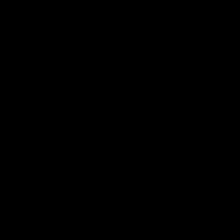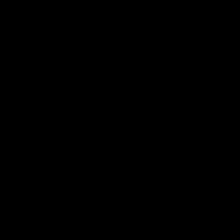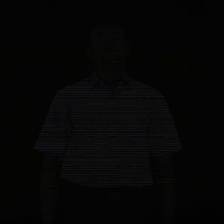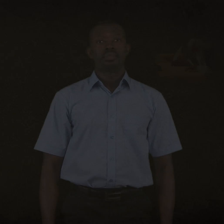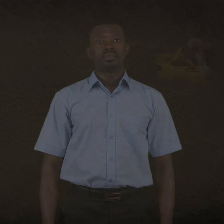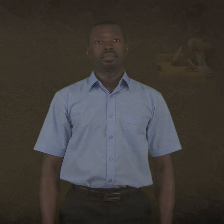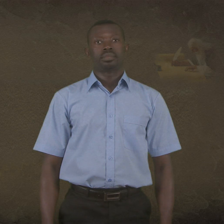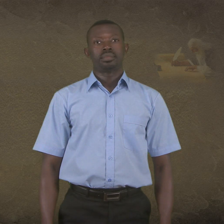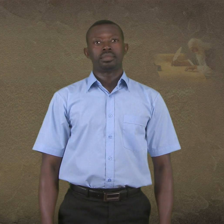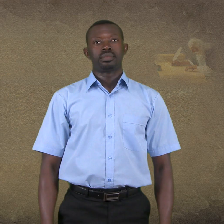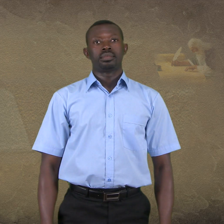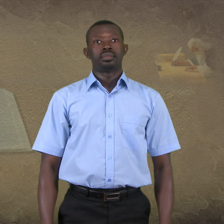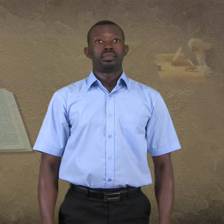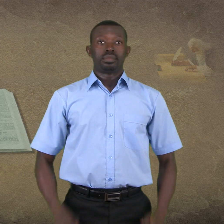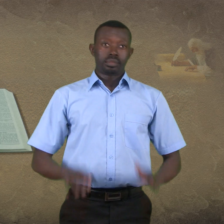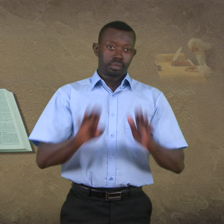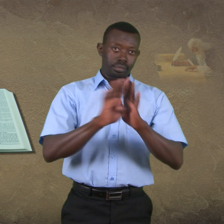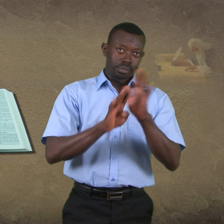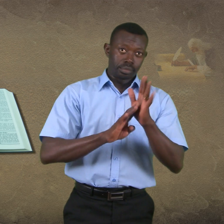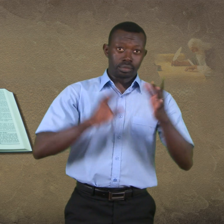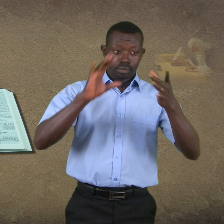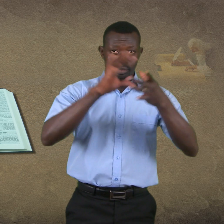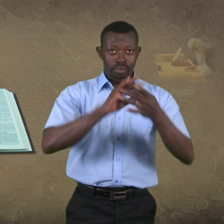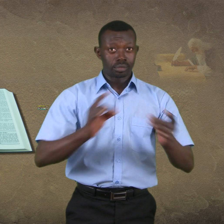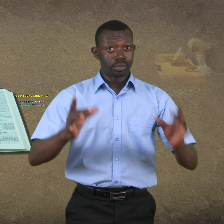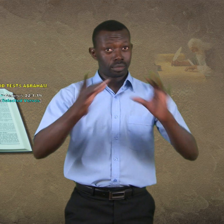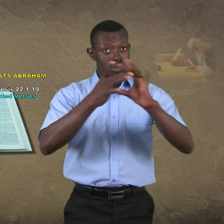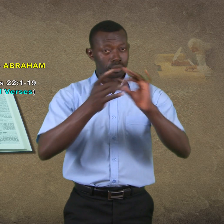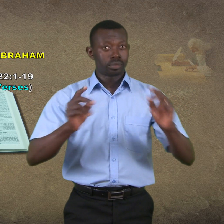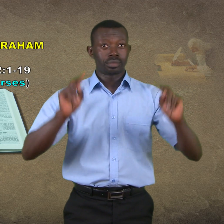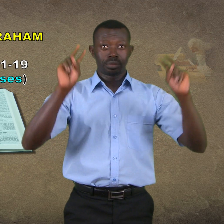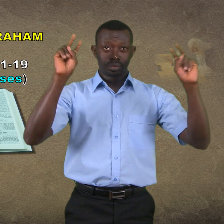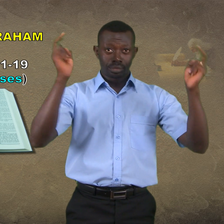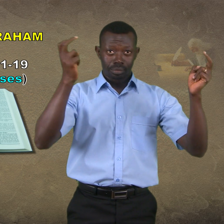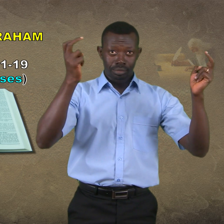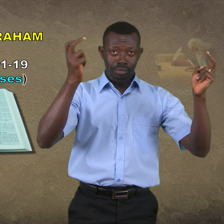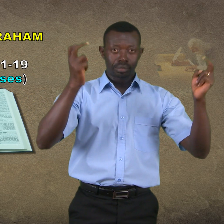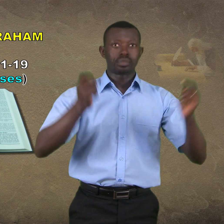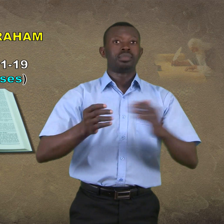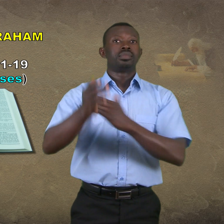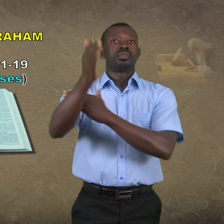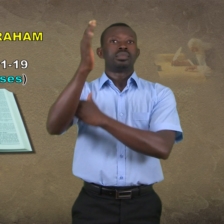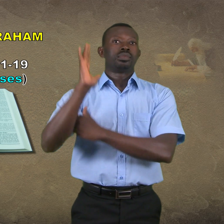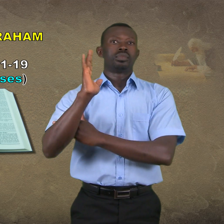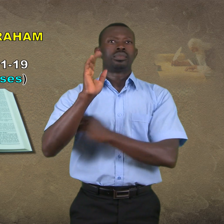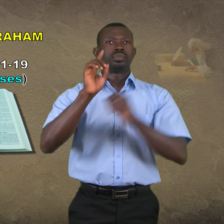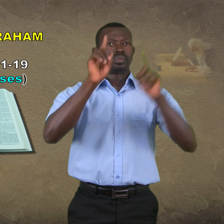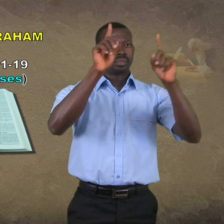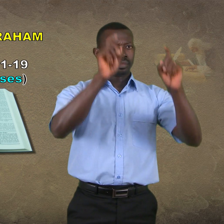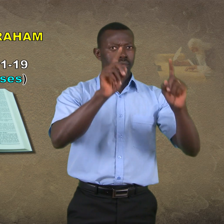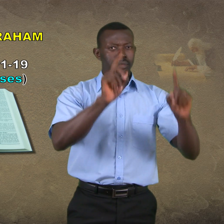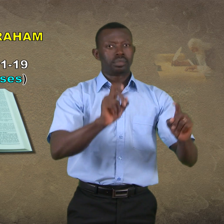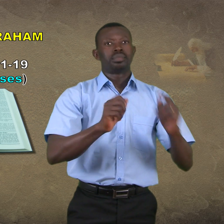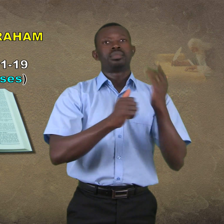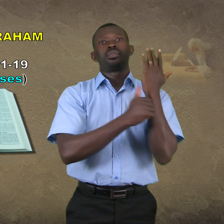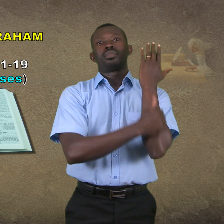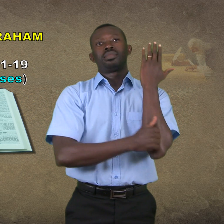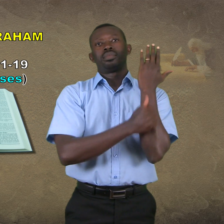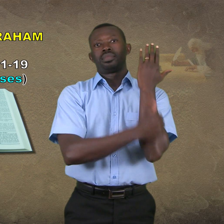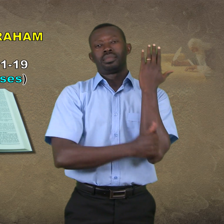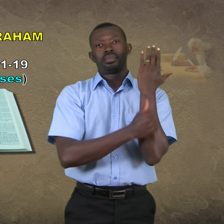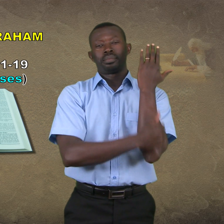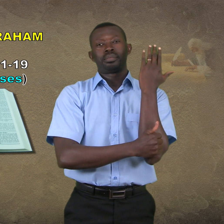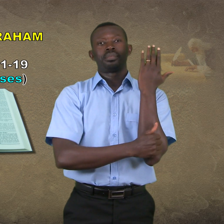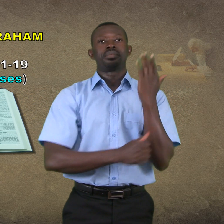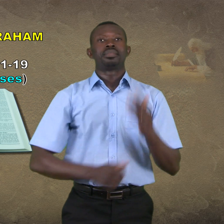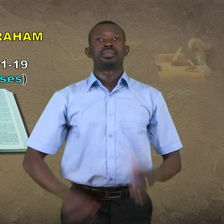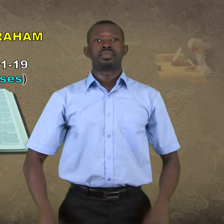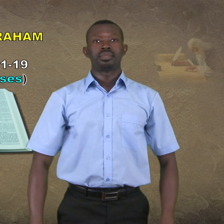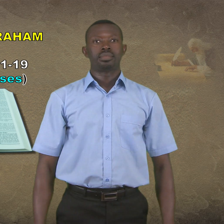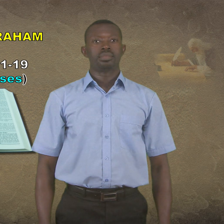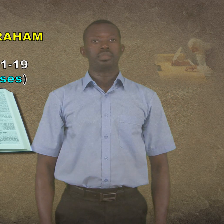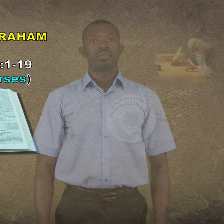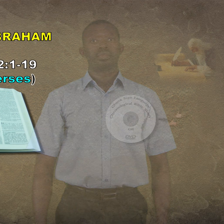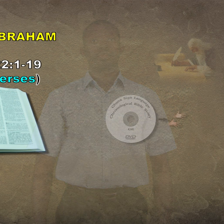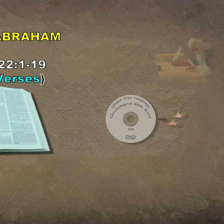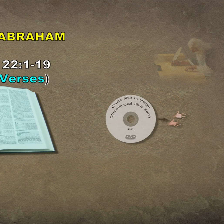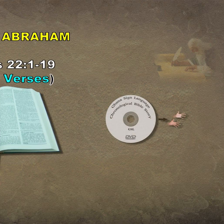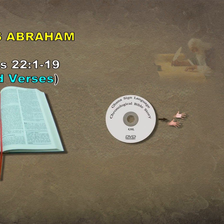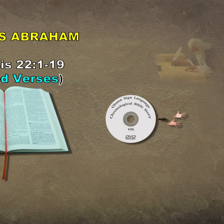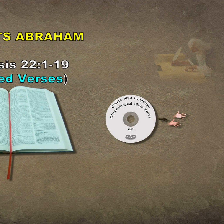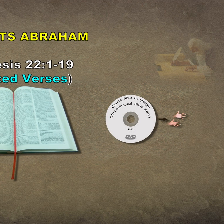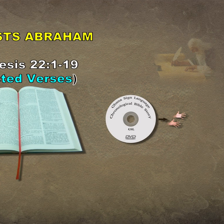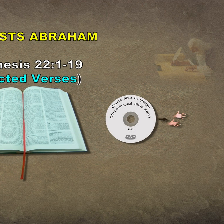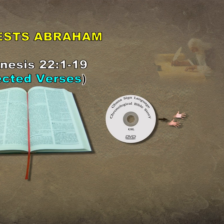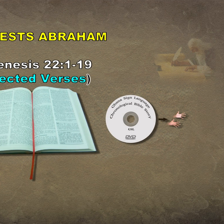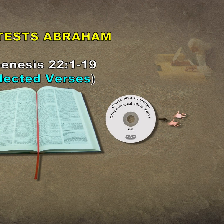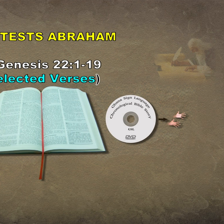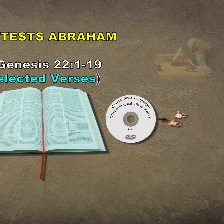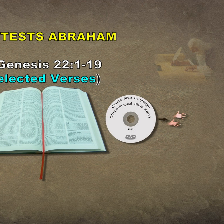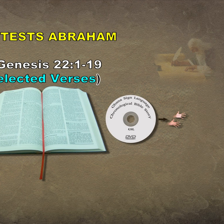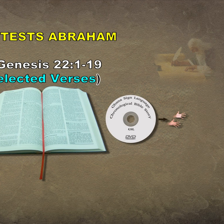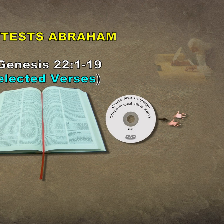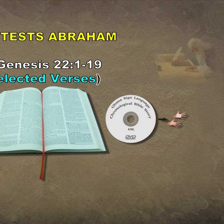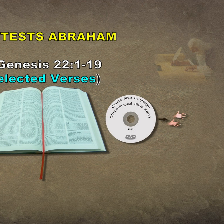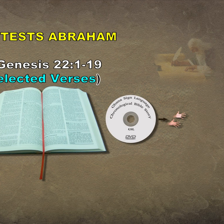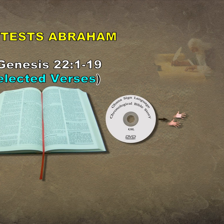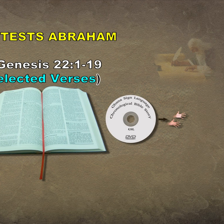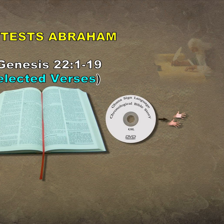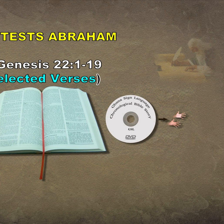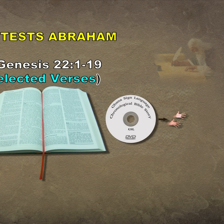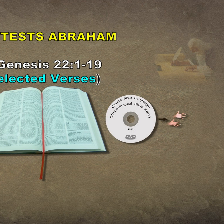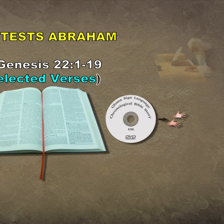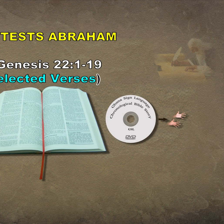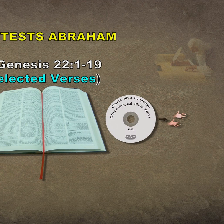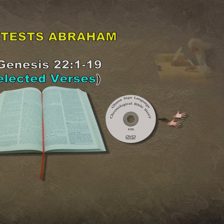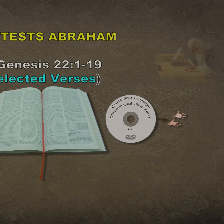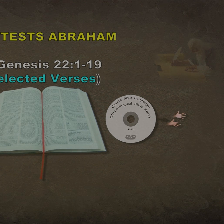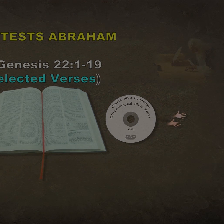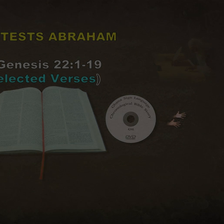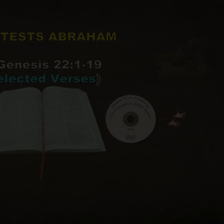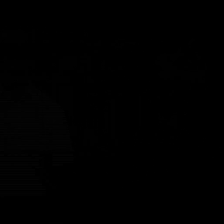God tests Abraham